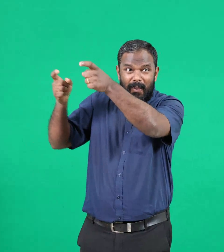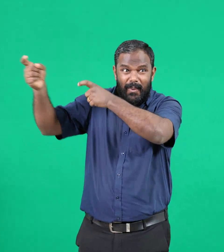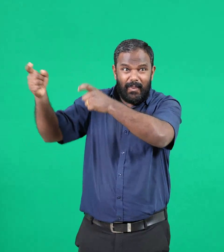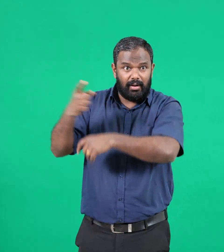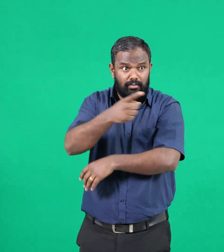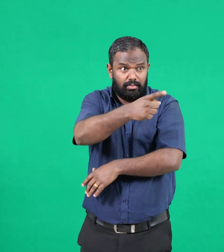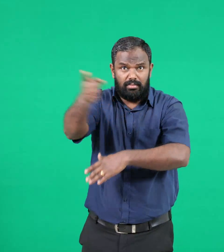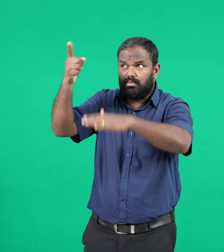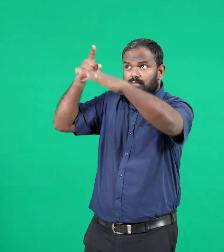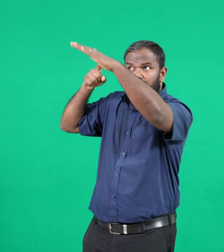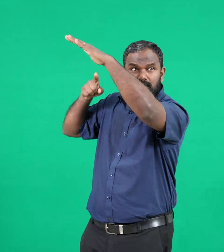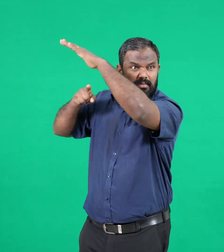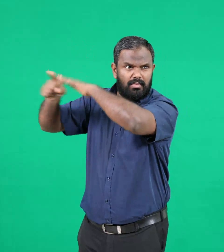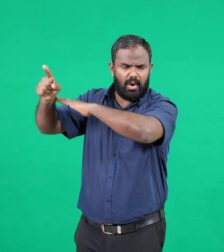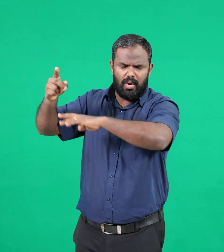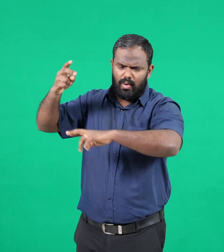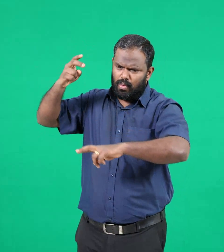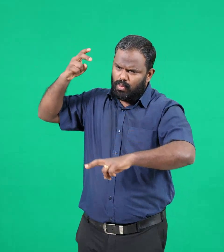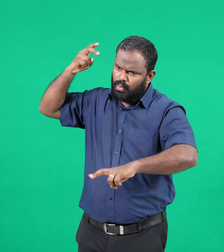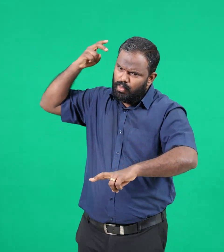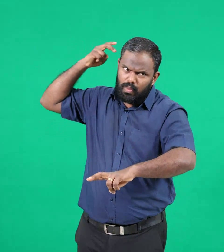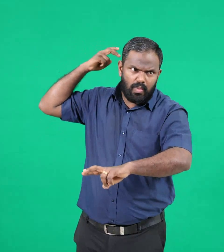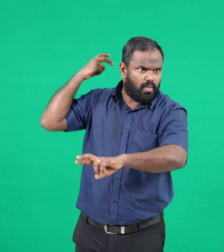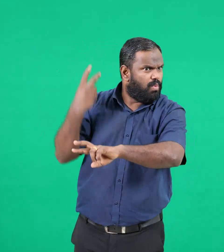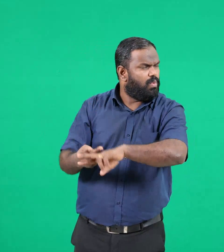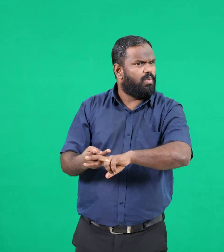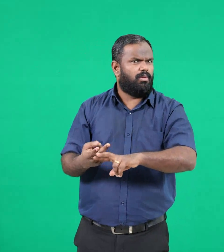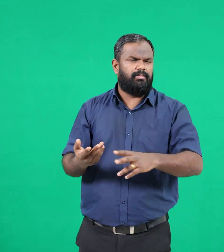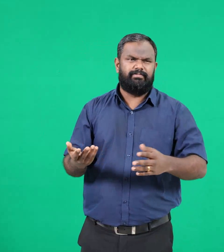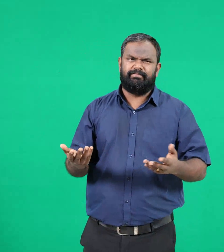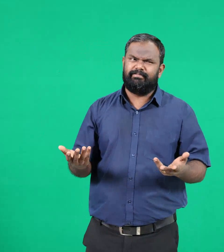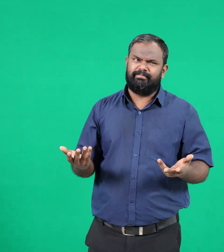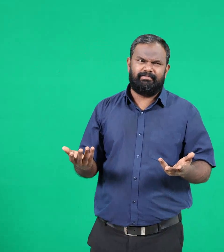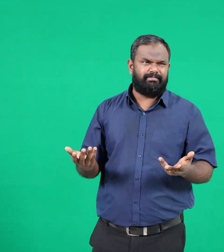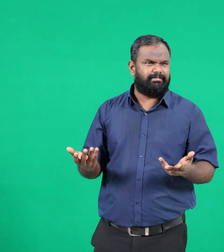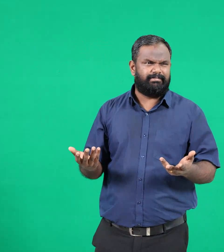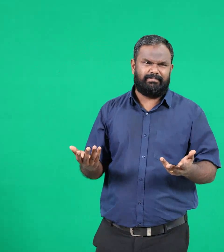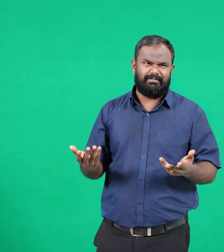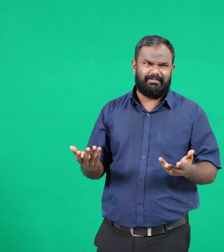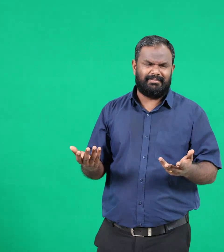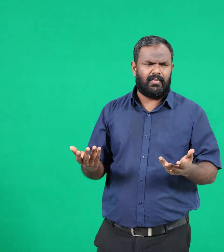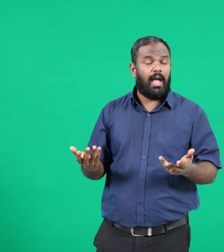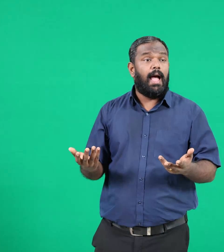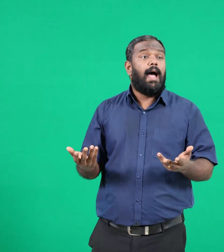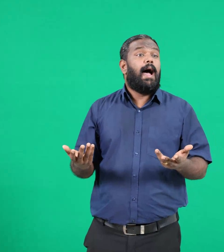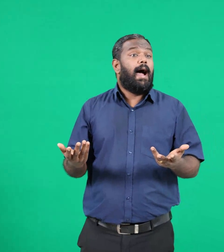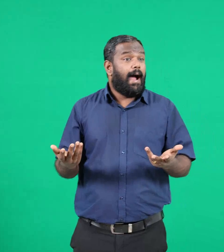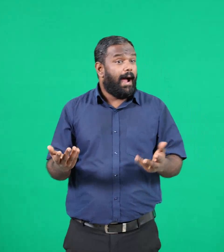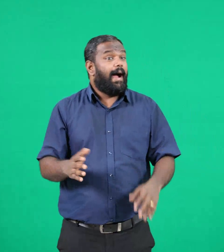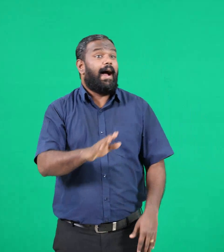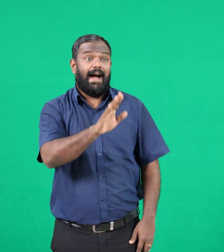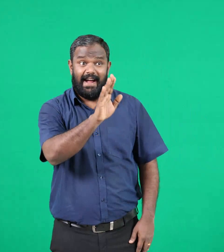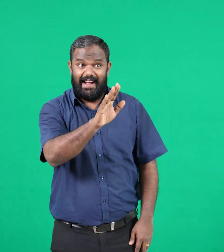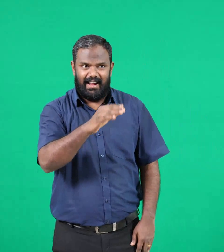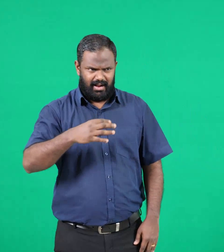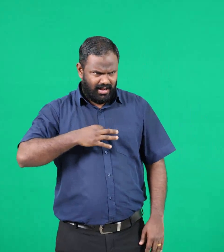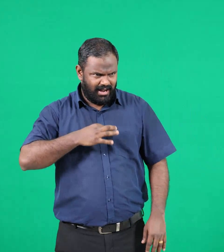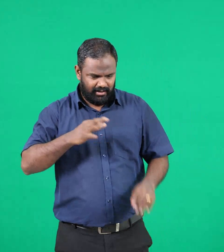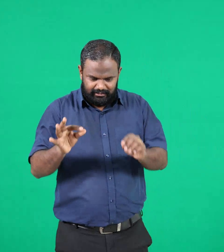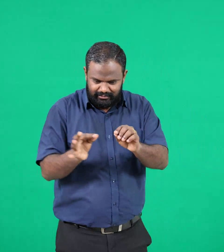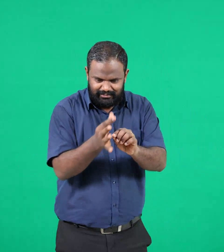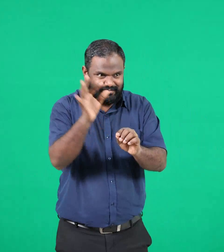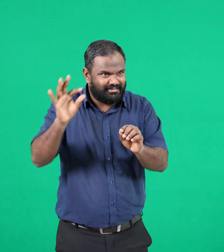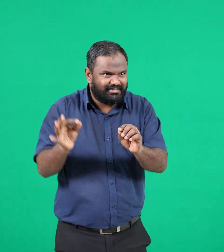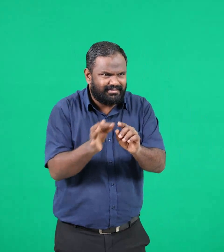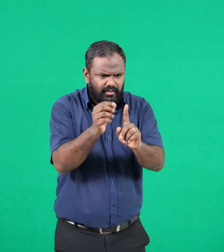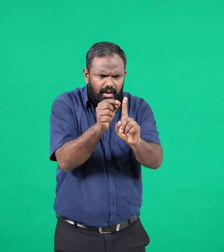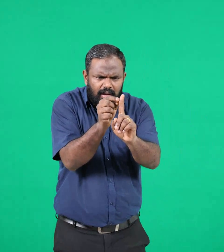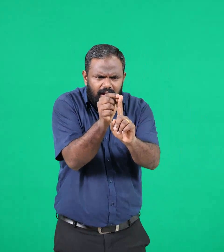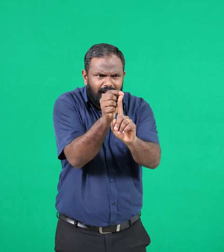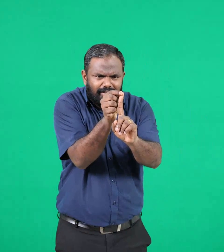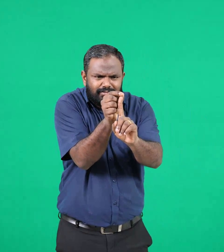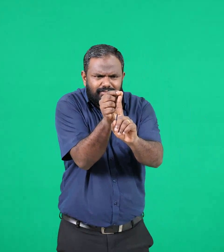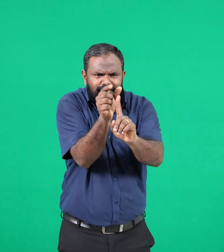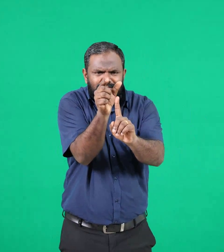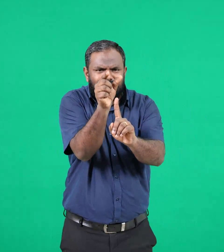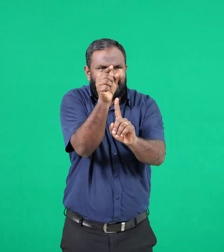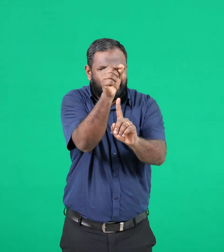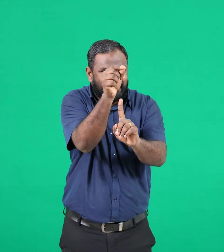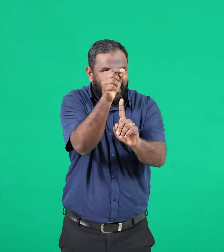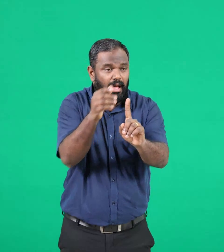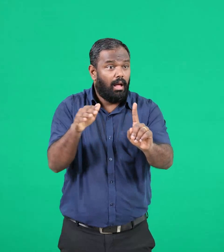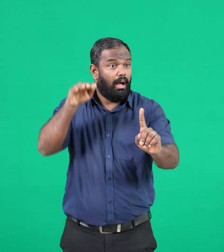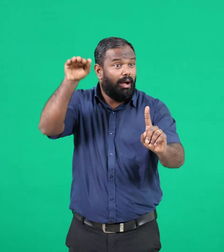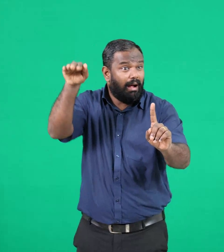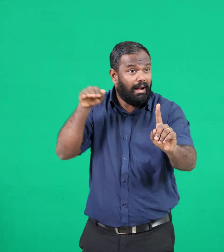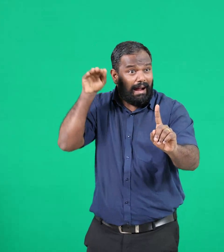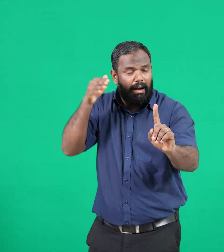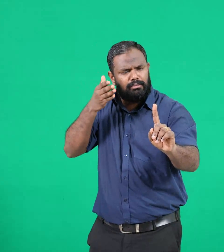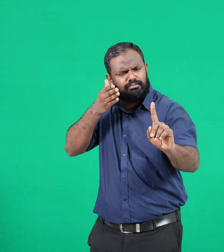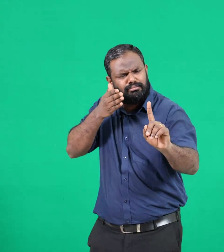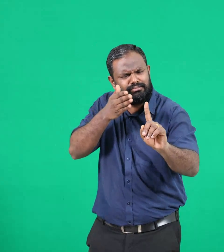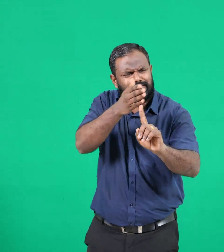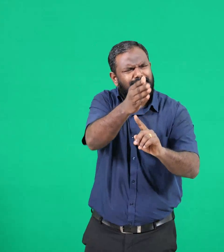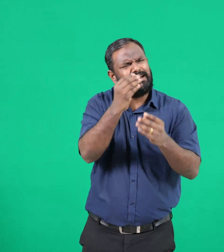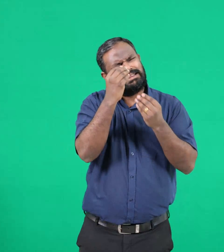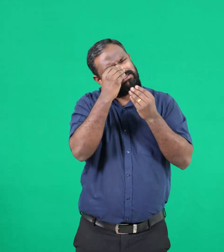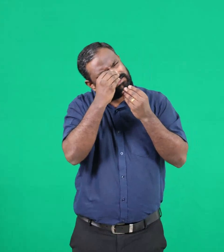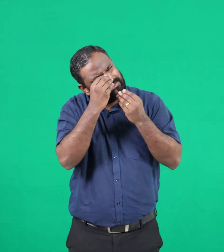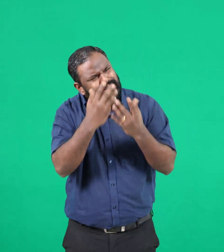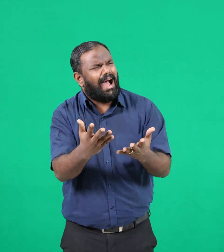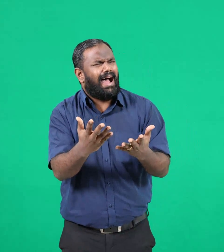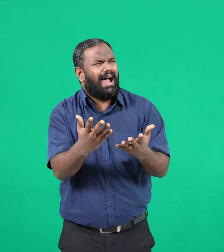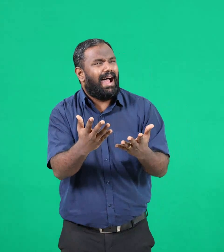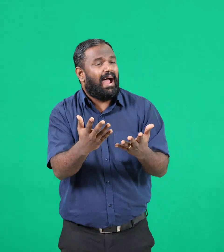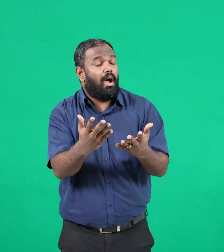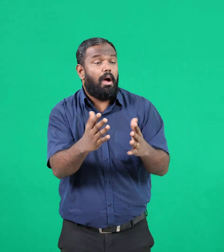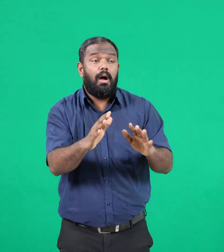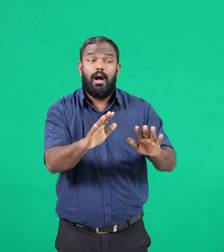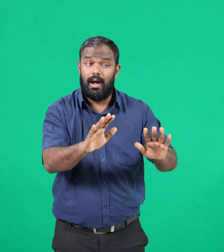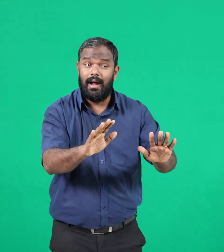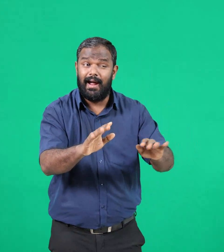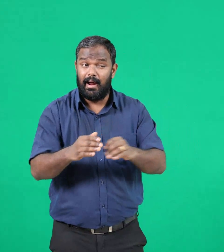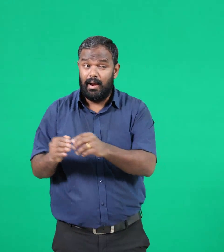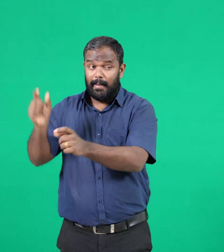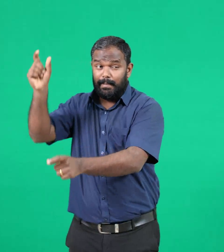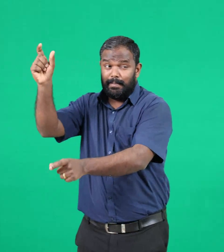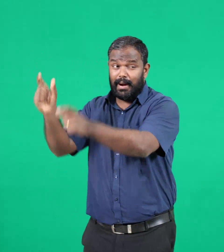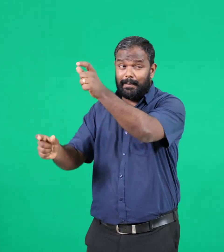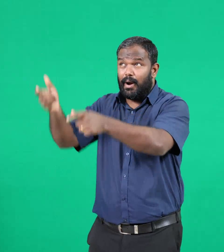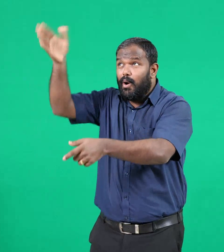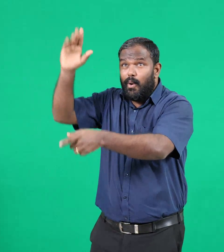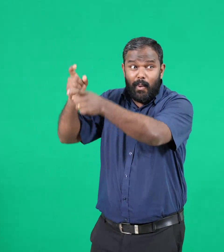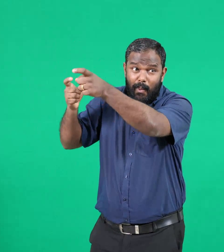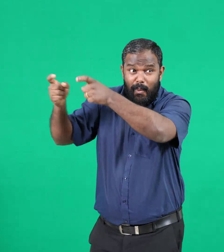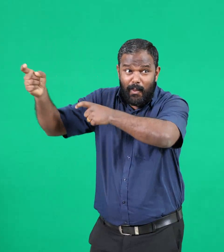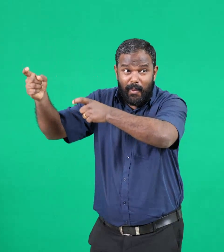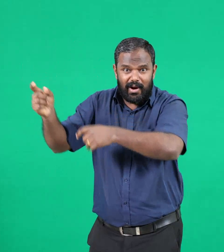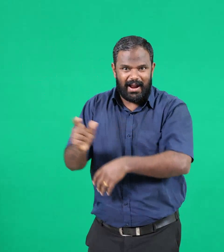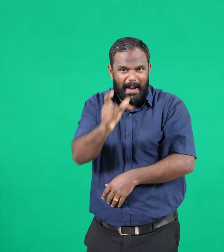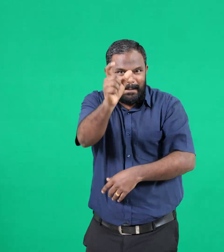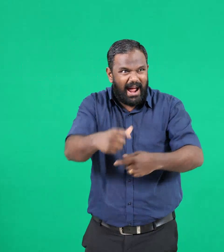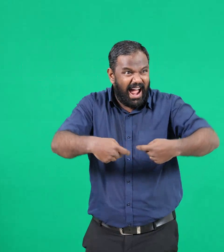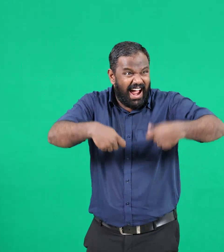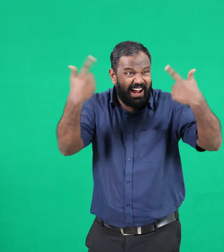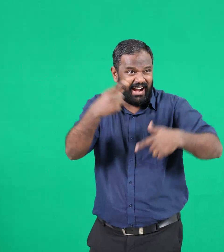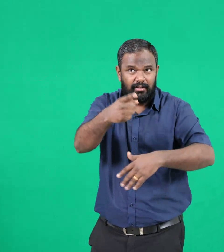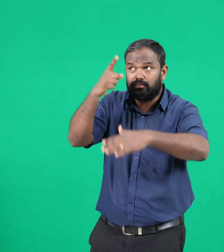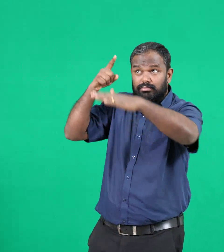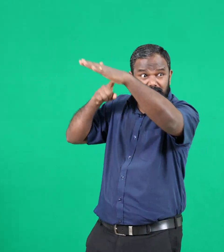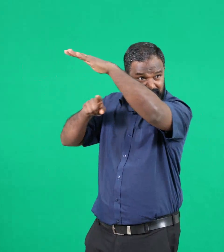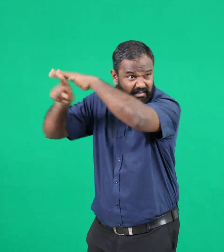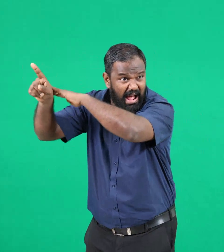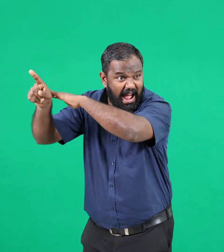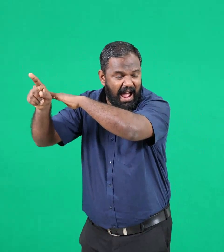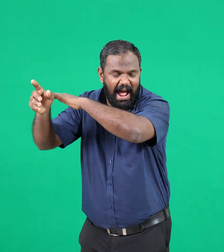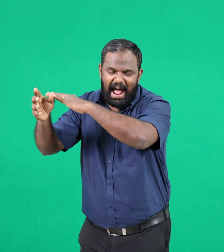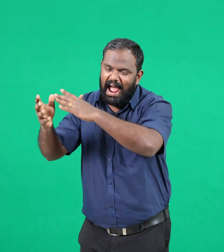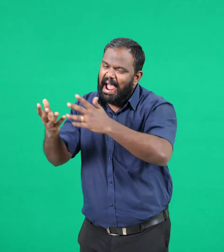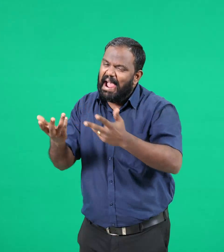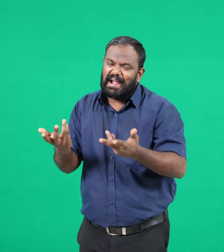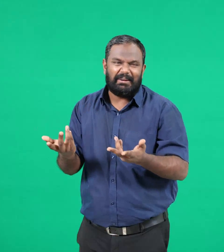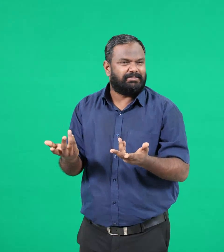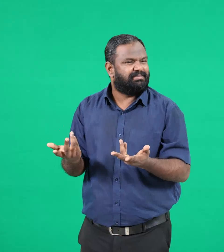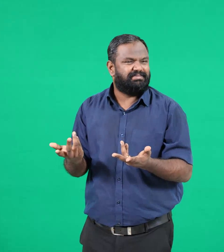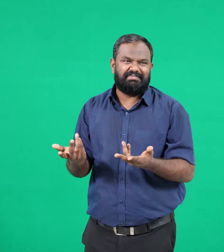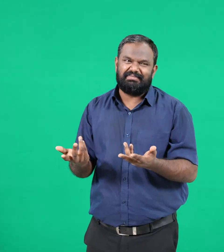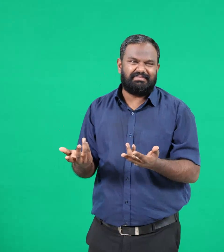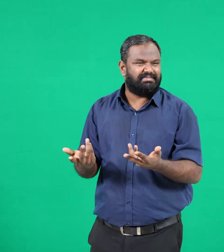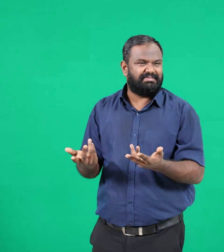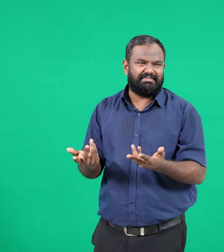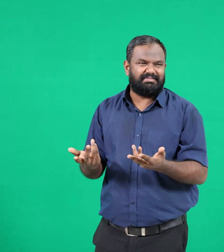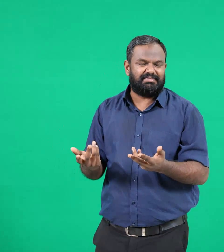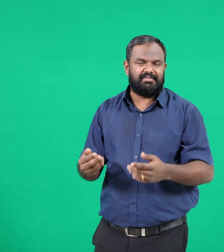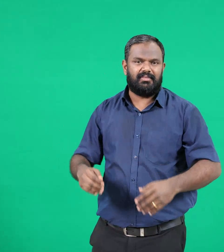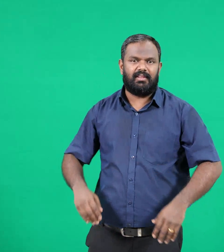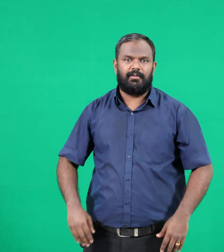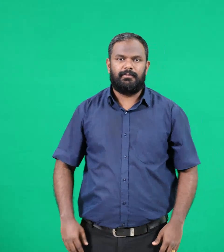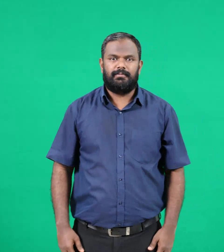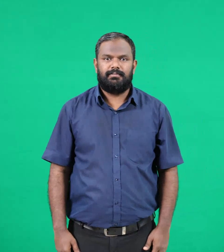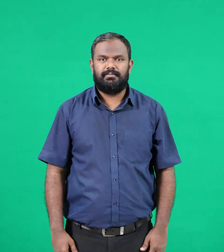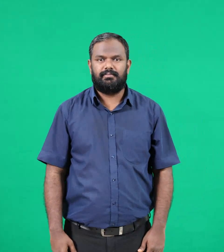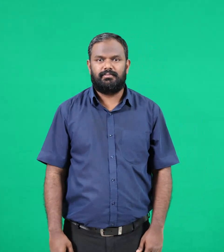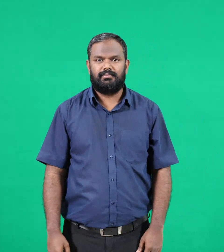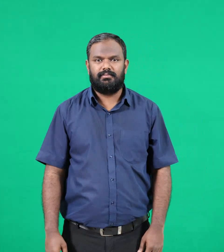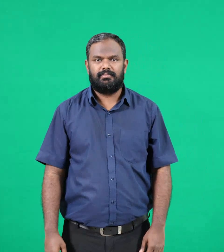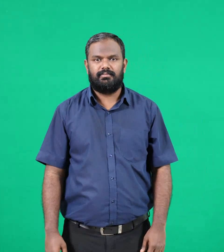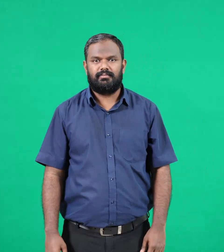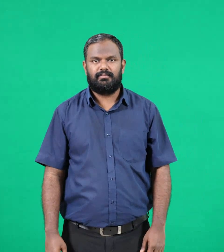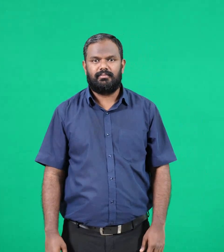Indeed, it is easier for a camel to pass through the eye of a needle than for a rich man to enter the kingdom of God."